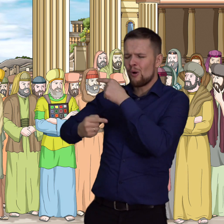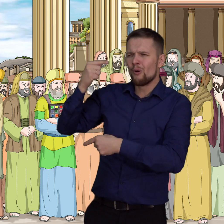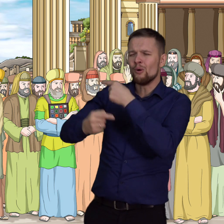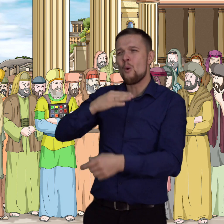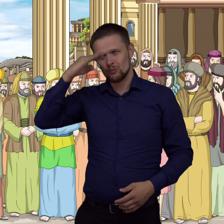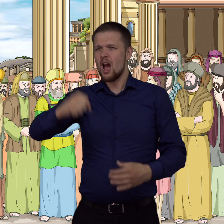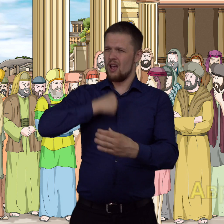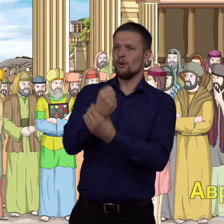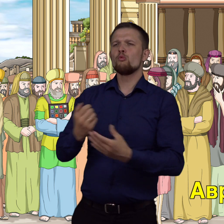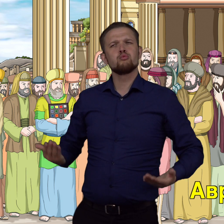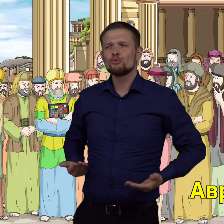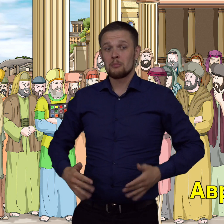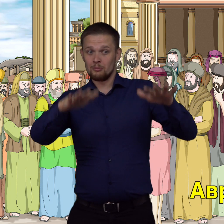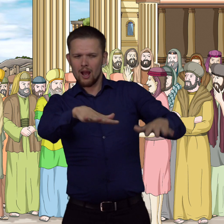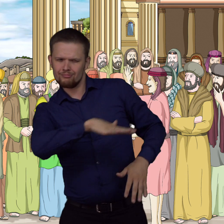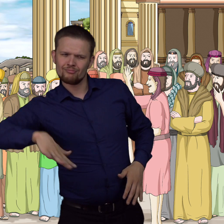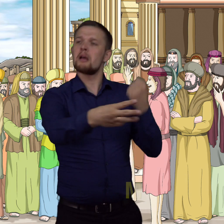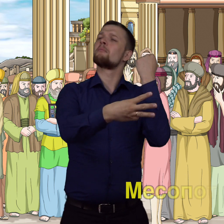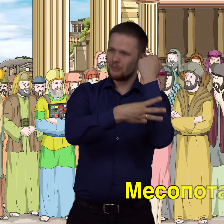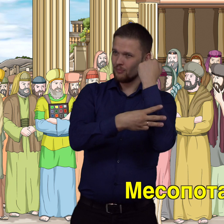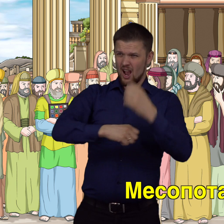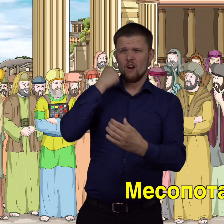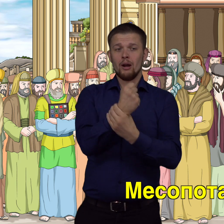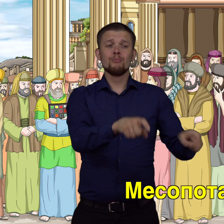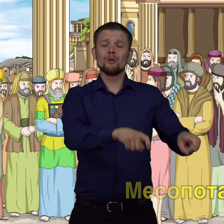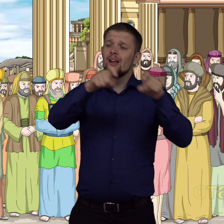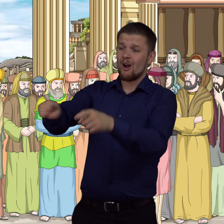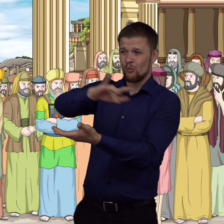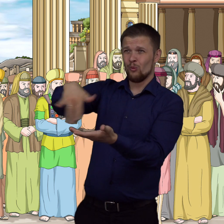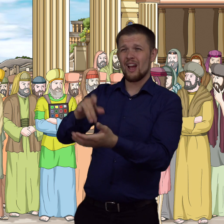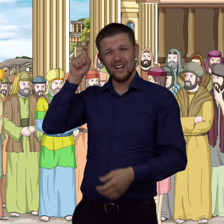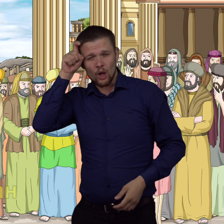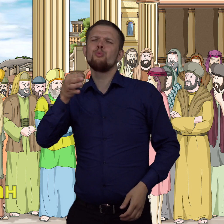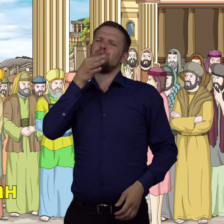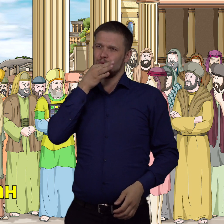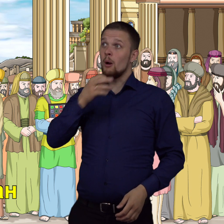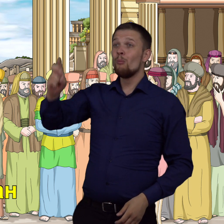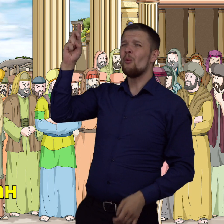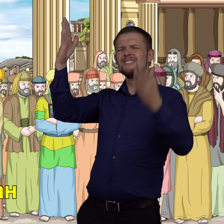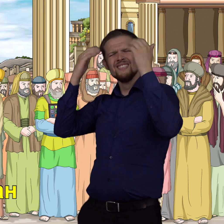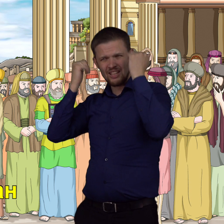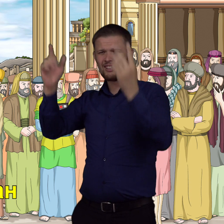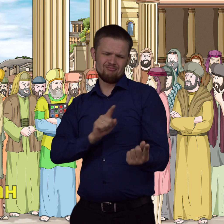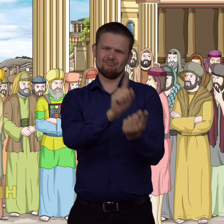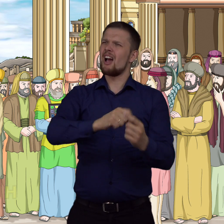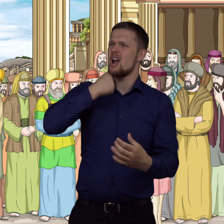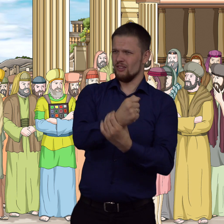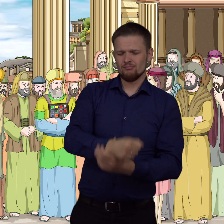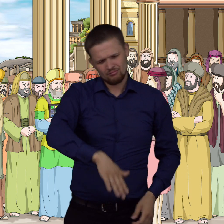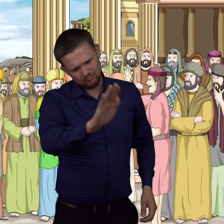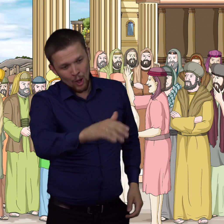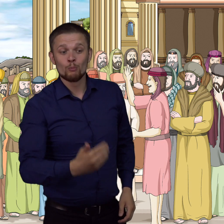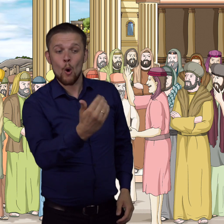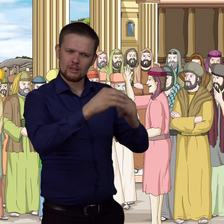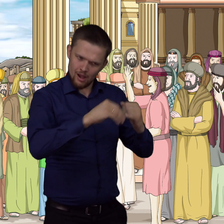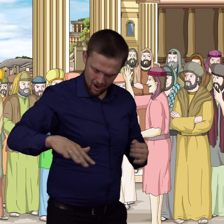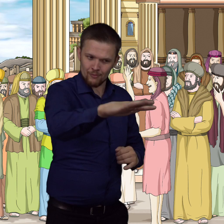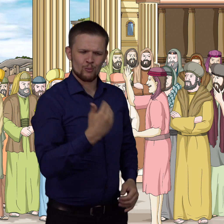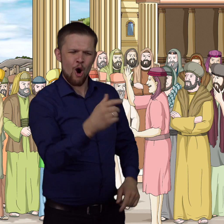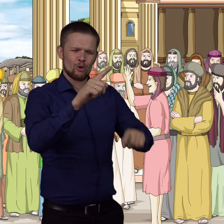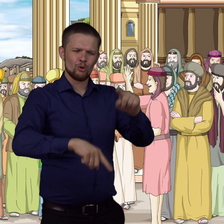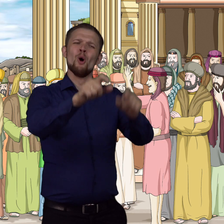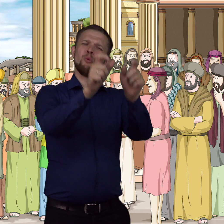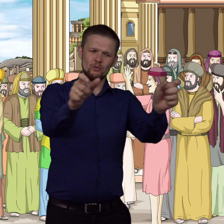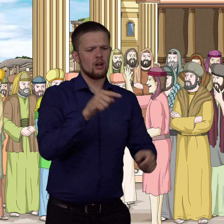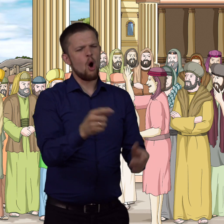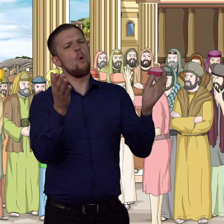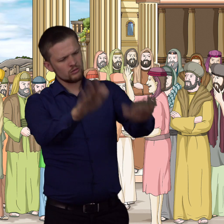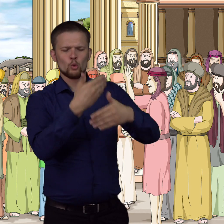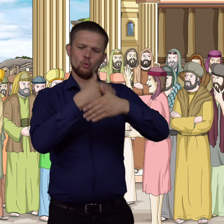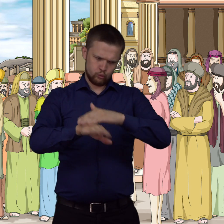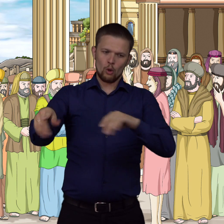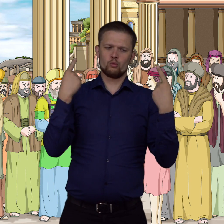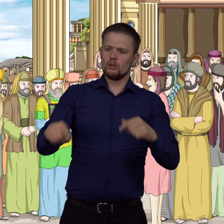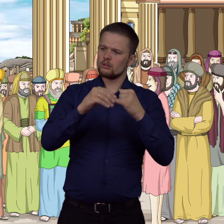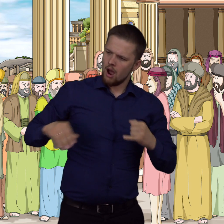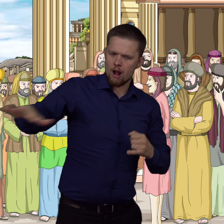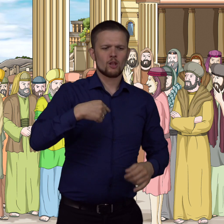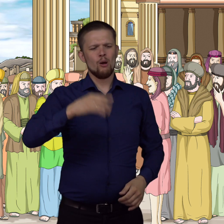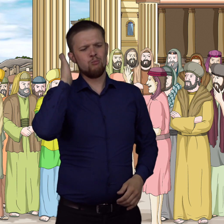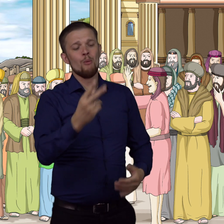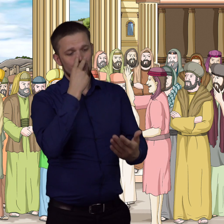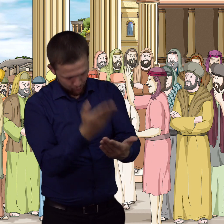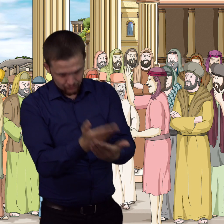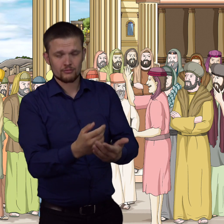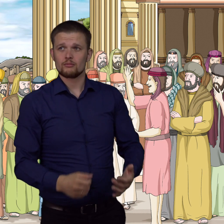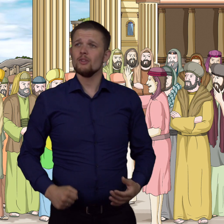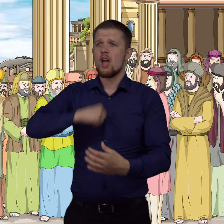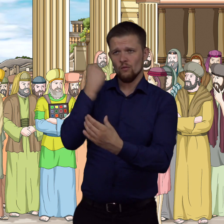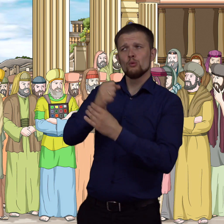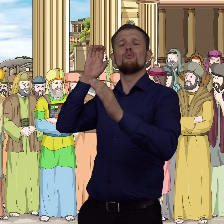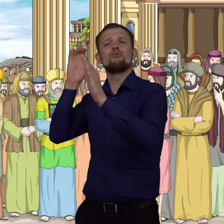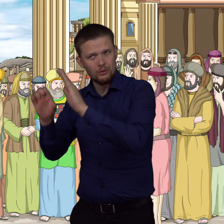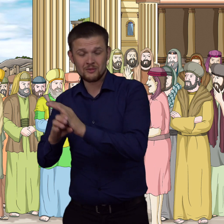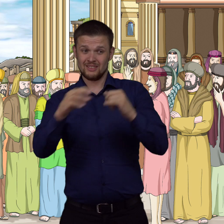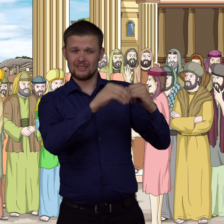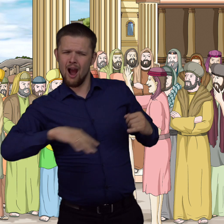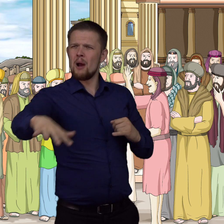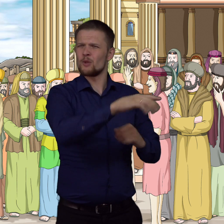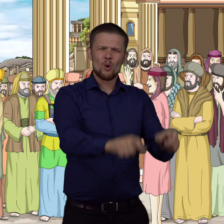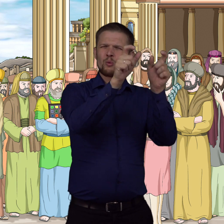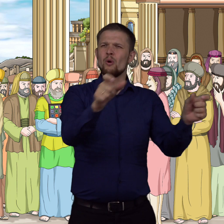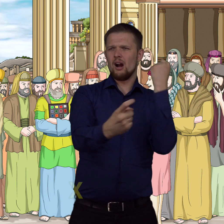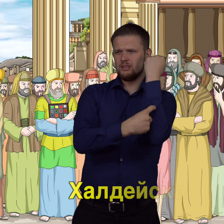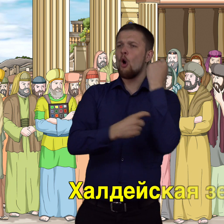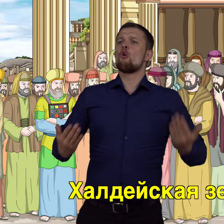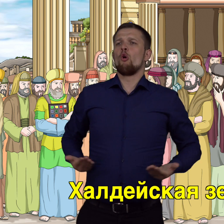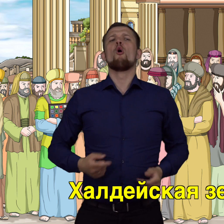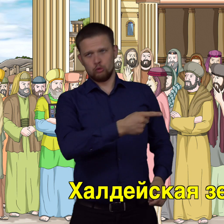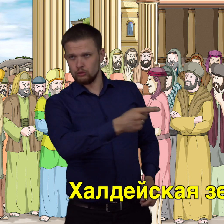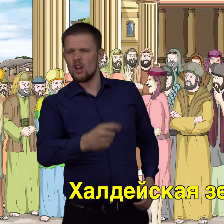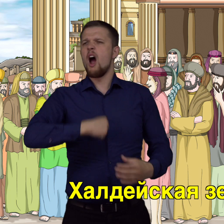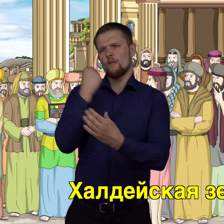The God of glory appeared to our father Abraham while he was still in Mesopotamia, before he lived in Haran, and told him, ‘Leave your country and your kindred and go to the land I will show you.’